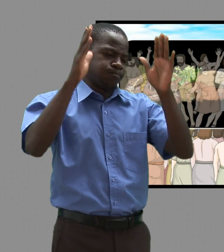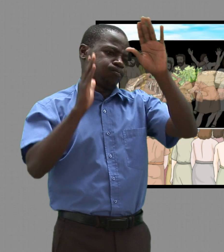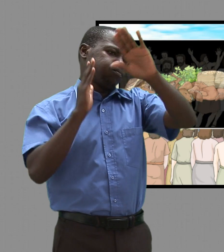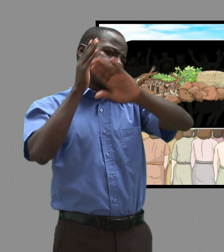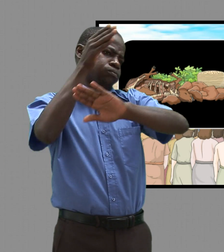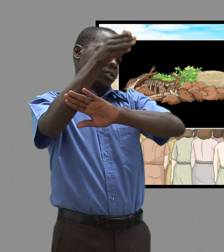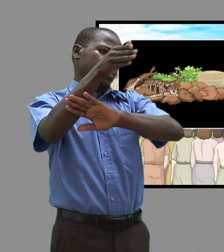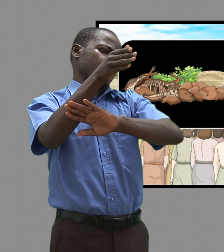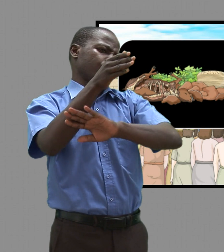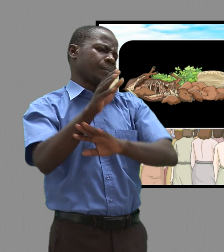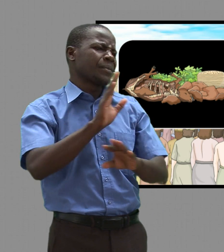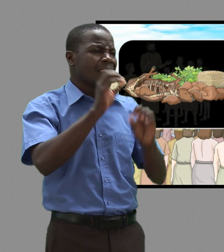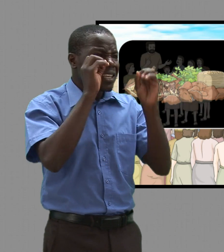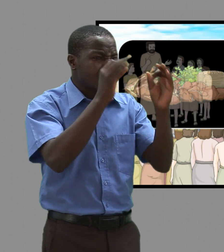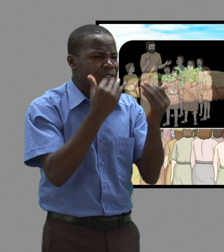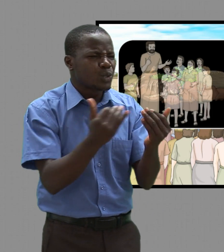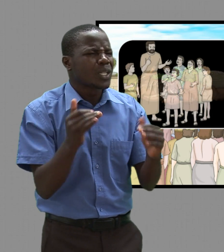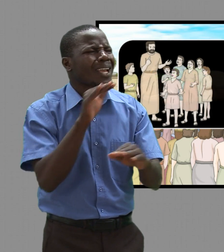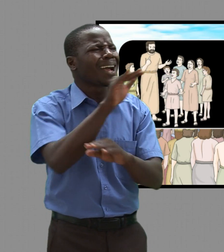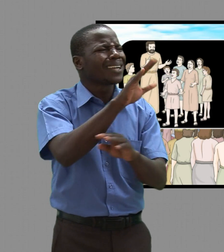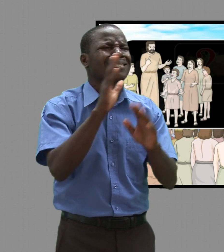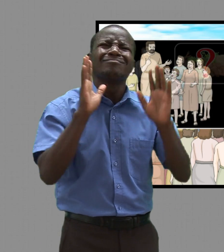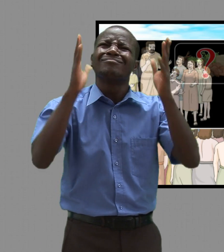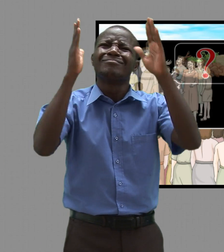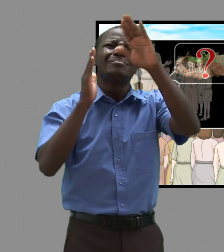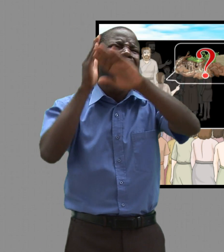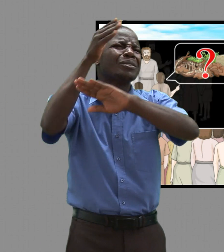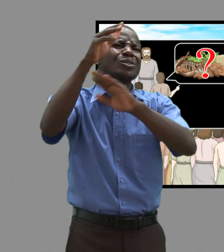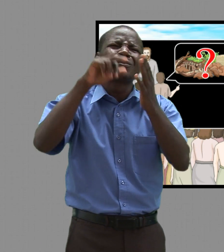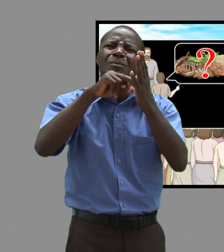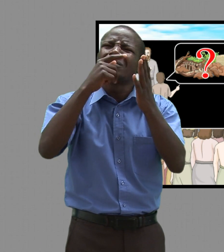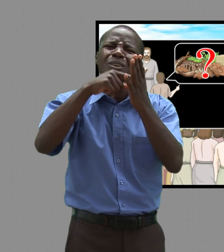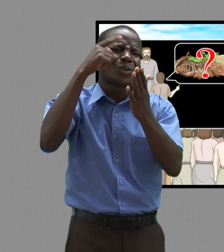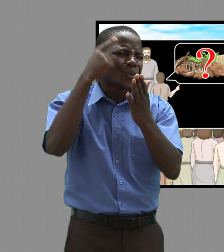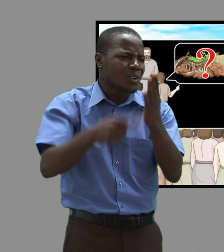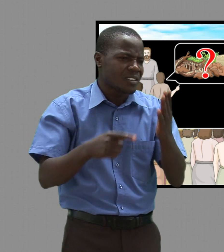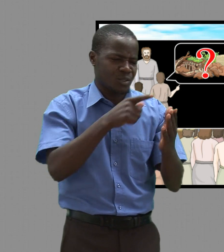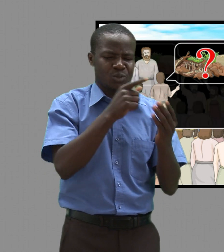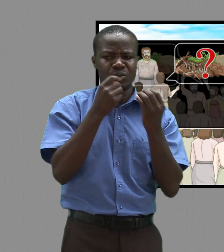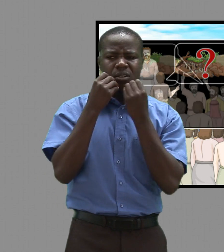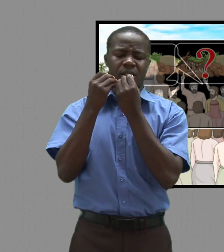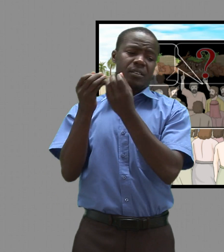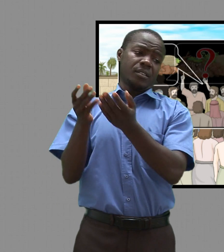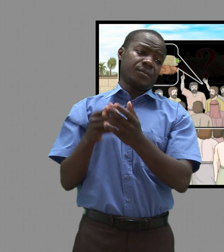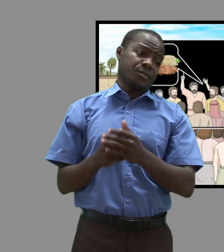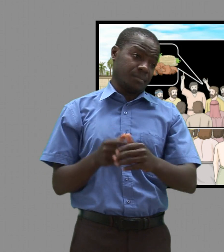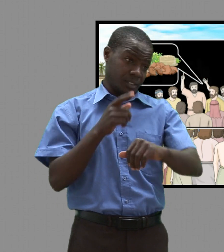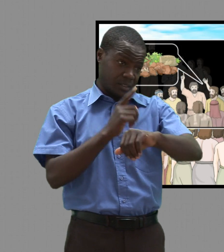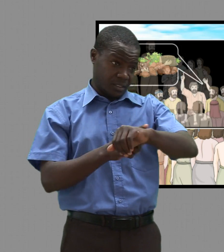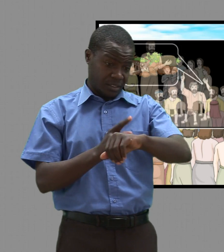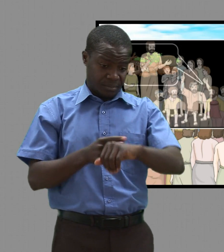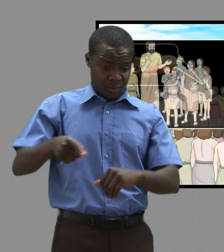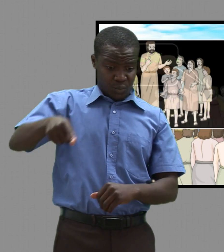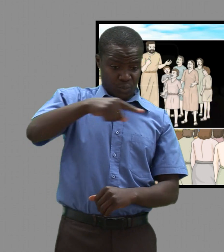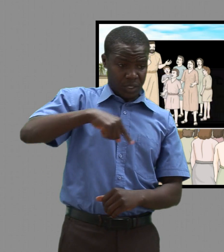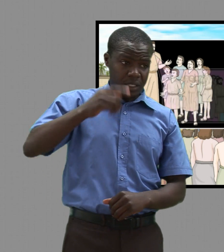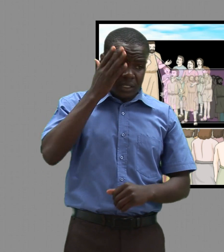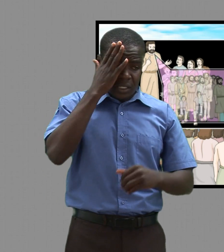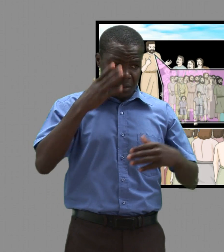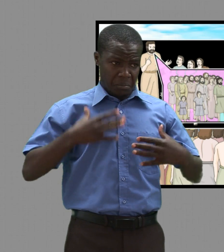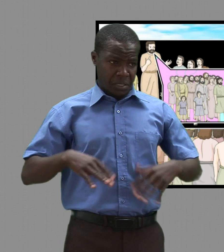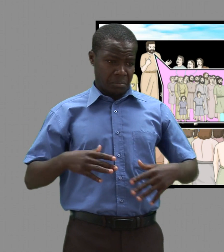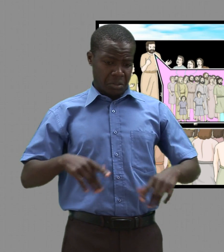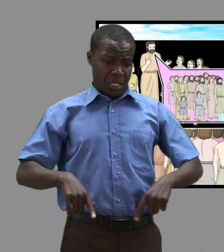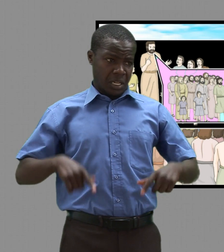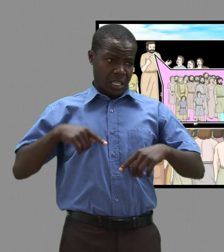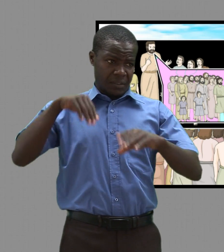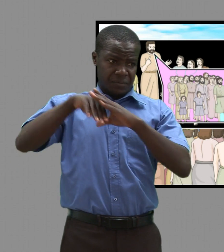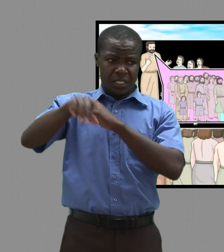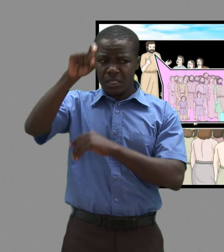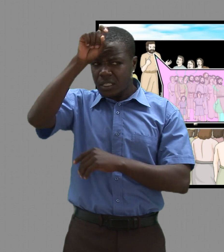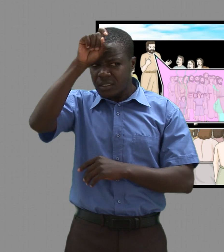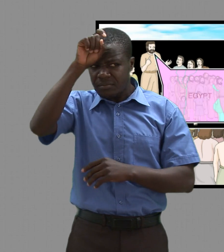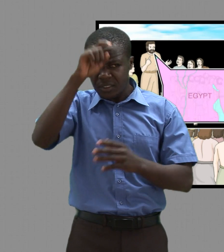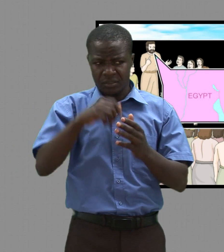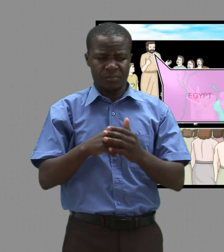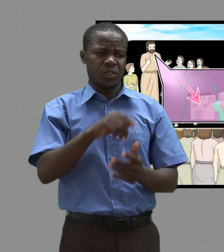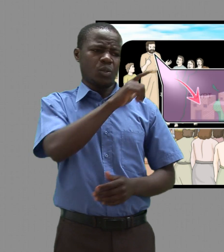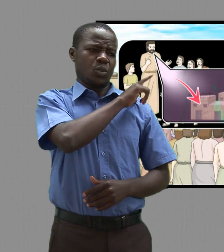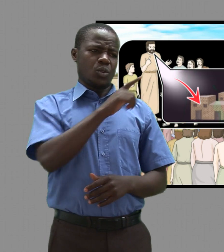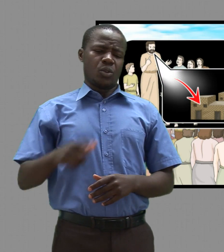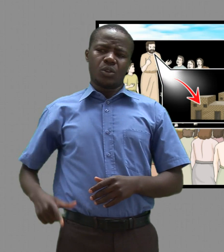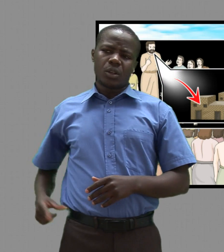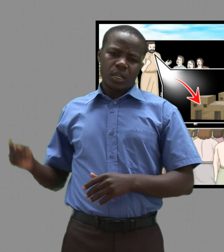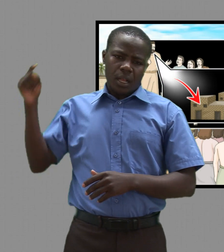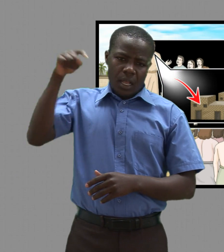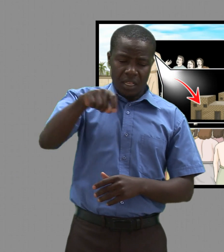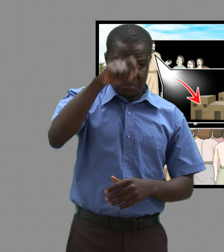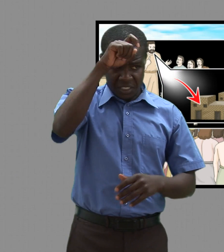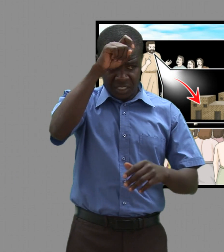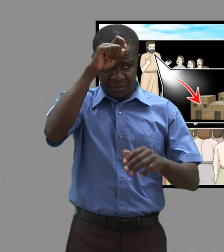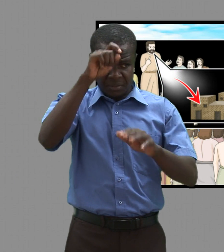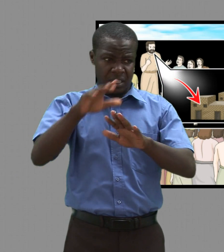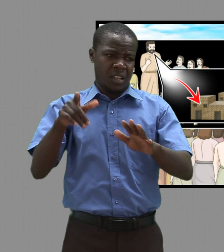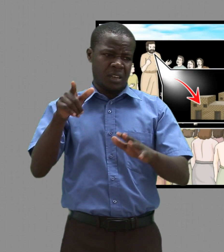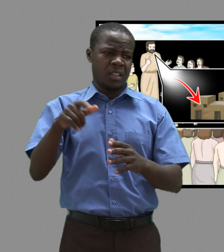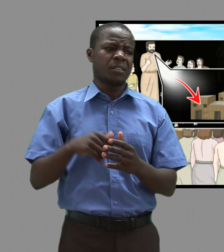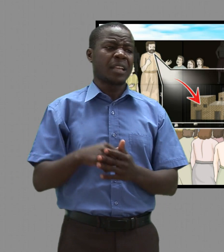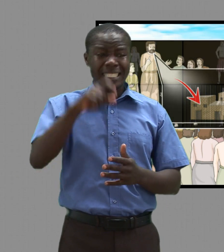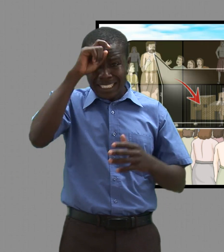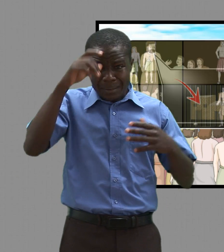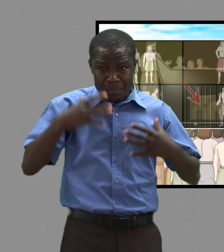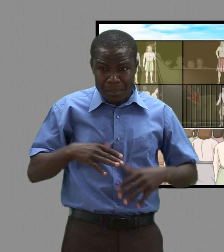When your children ask you, ‘What does this service mean to you?’